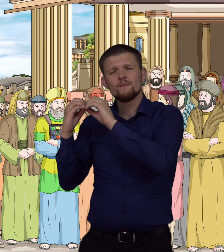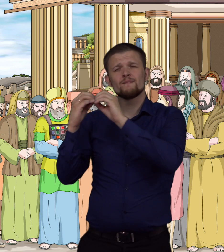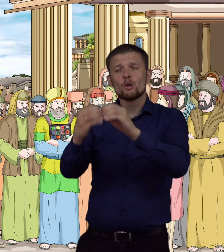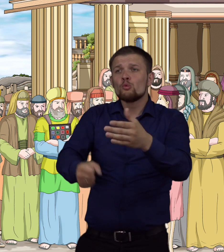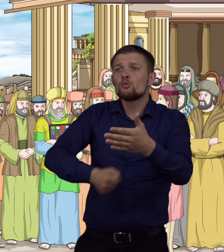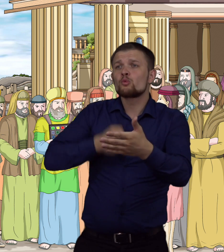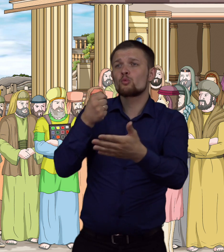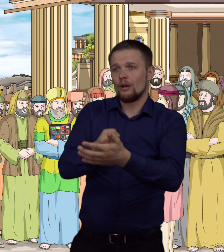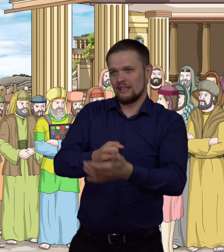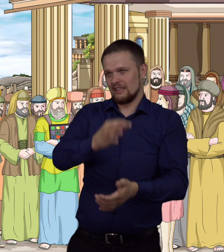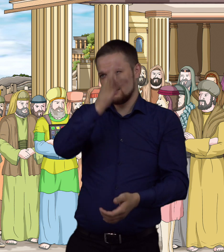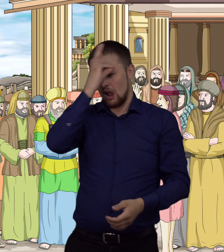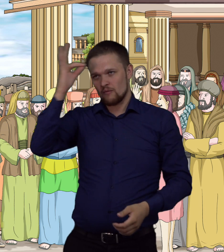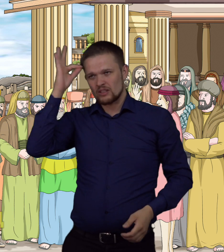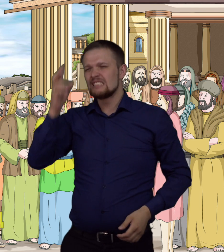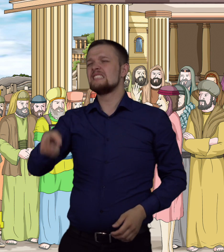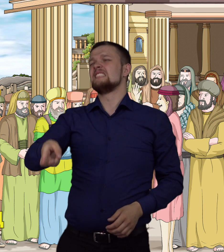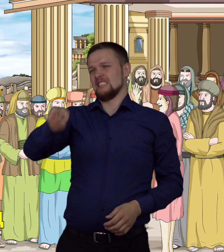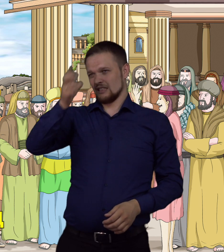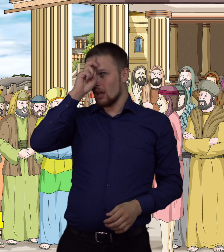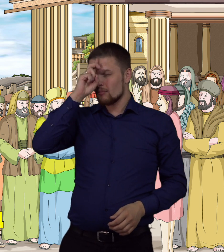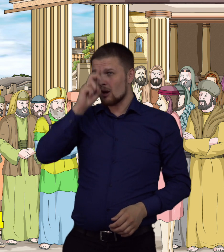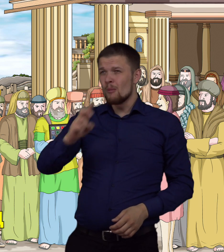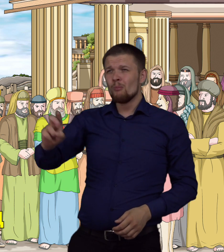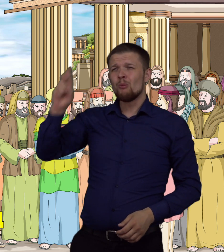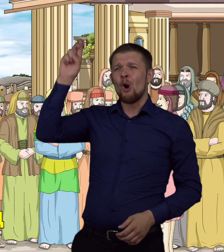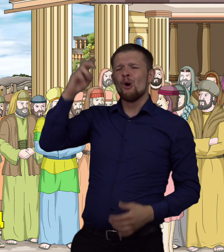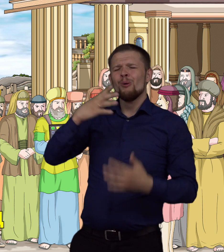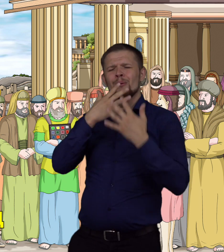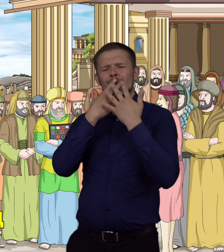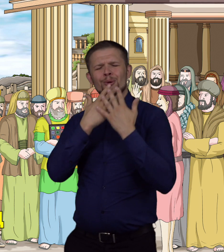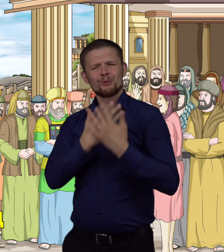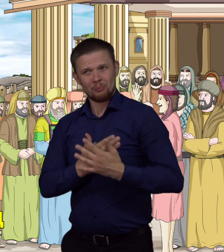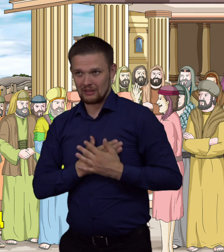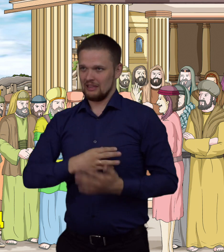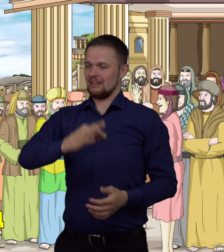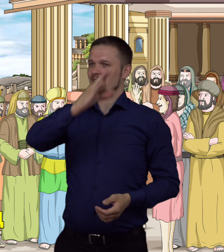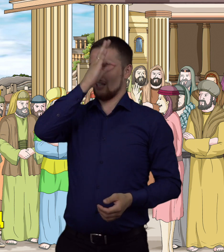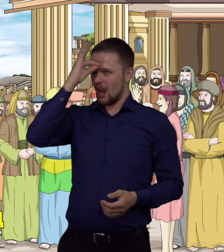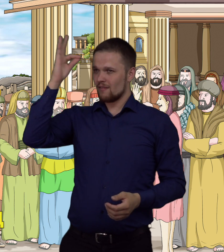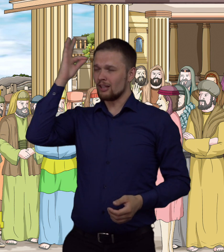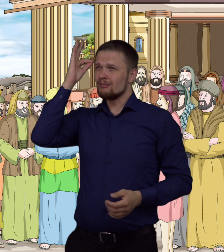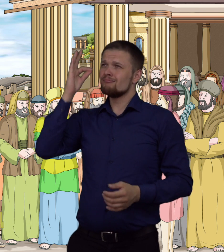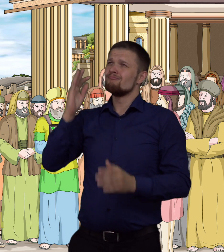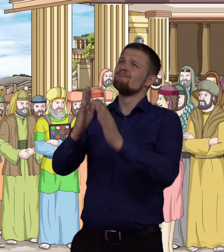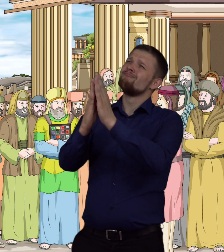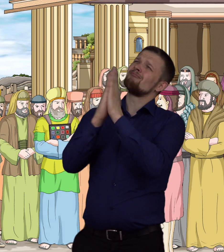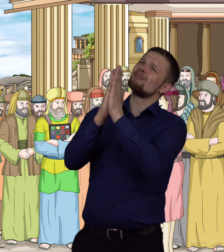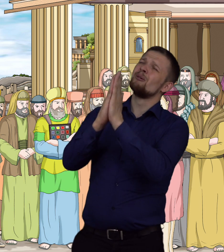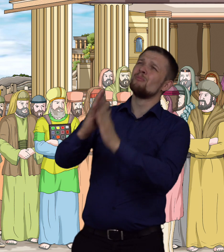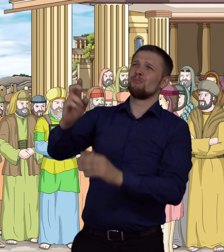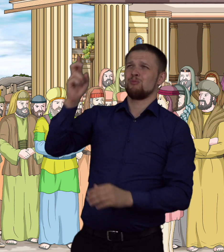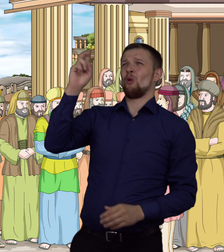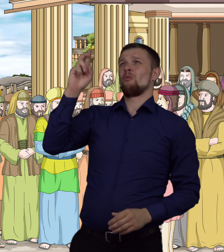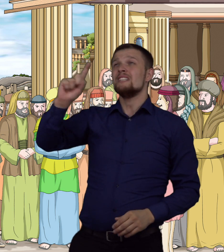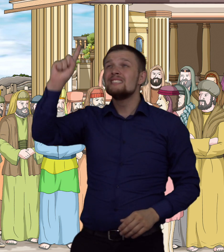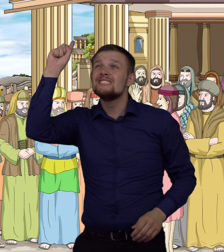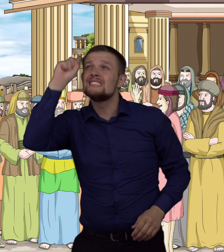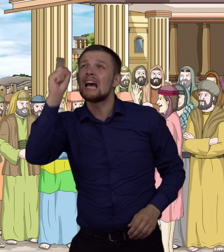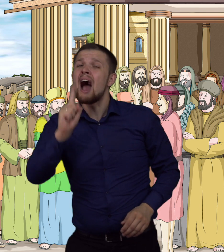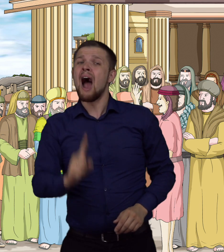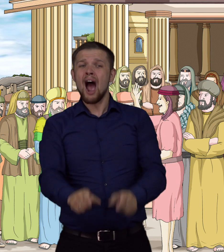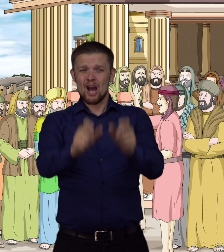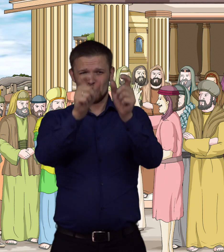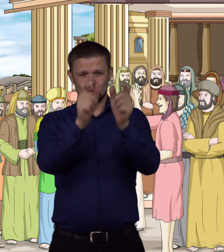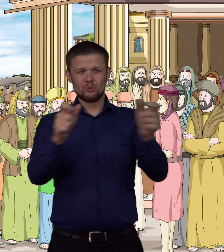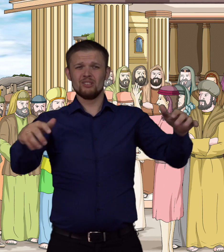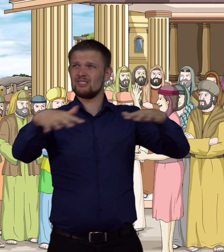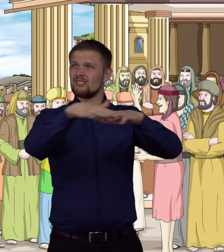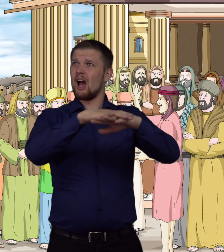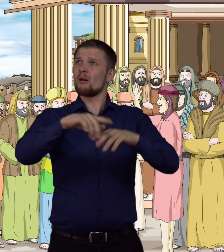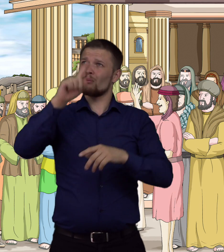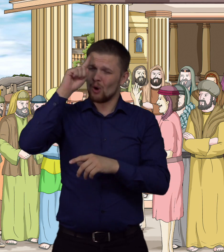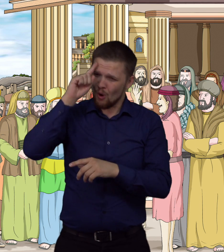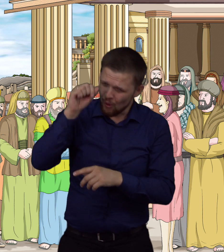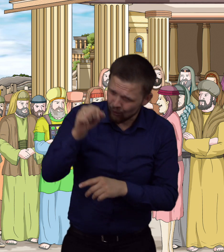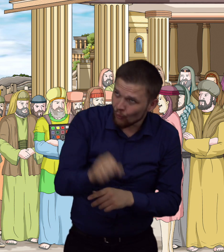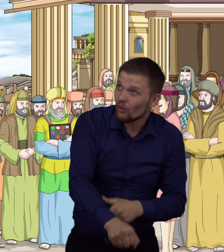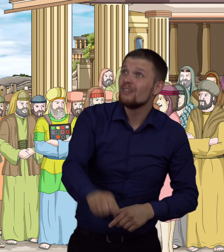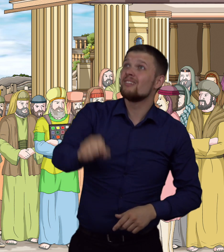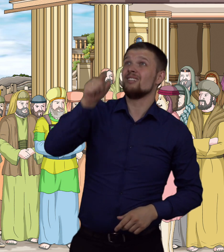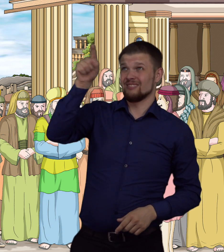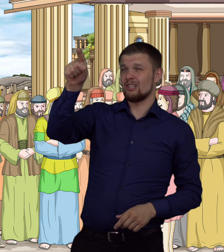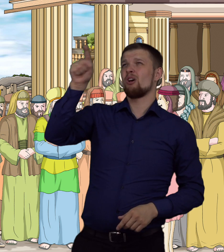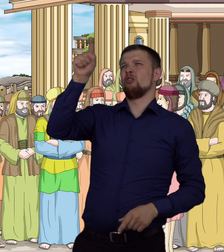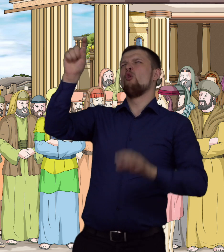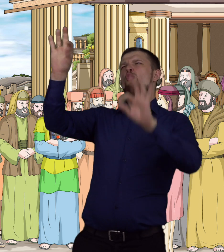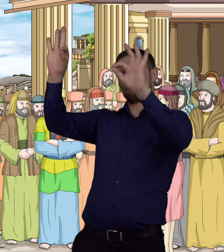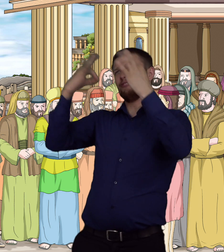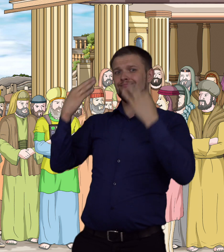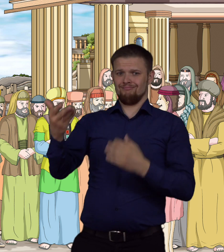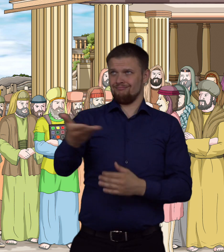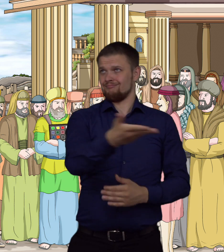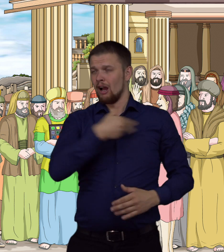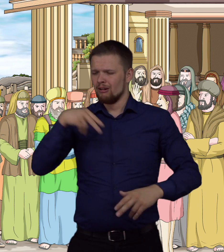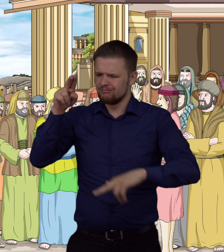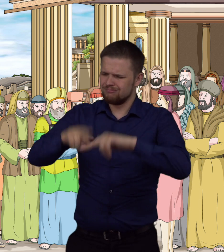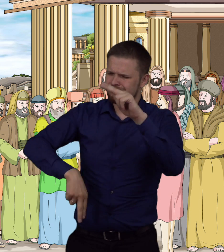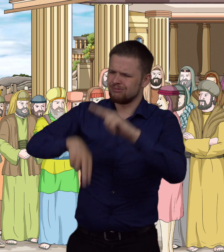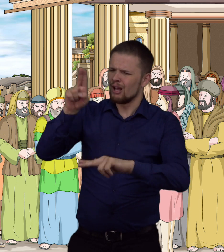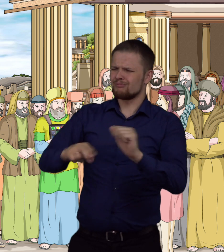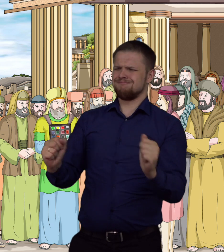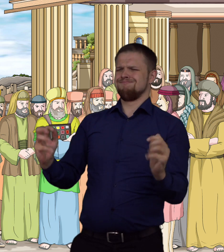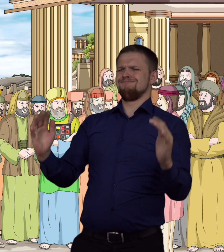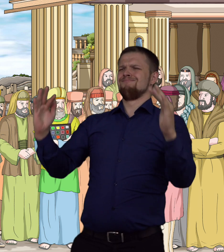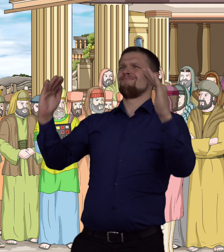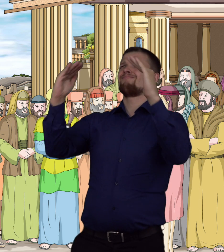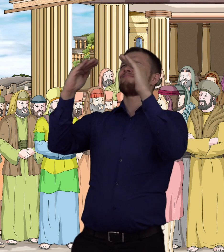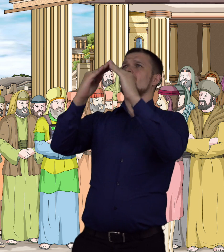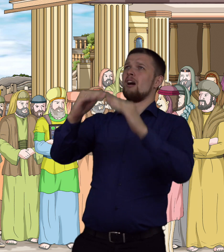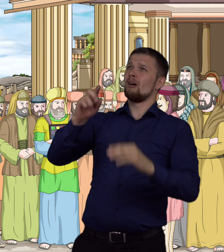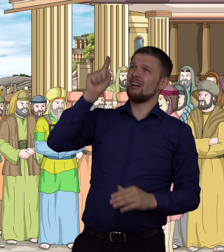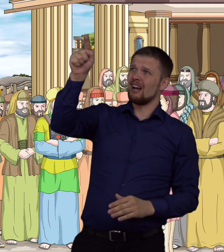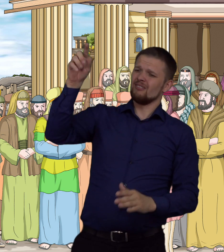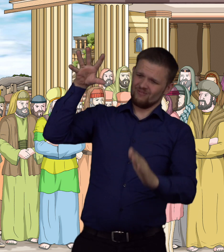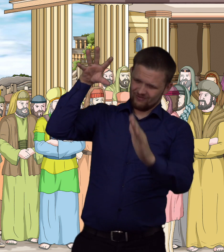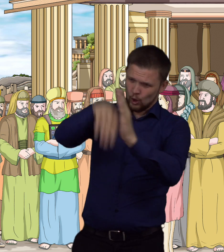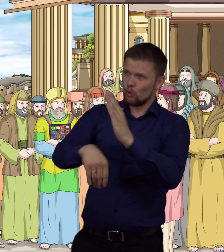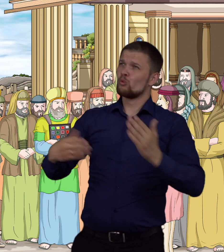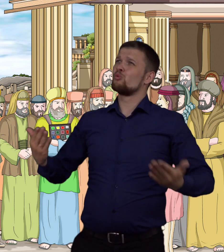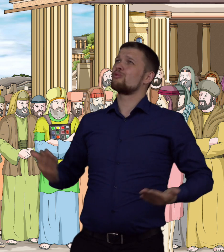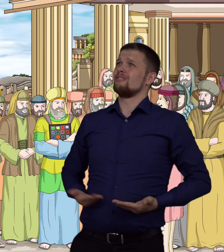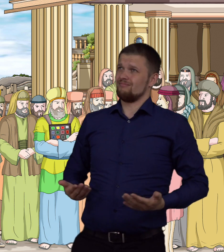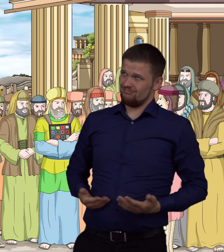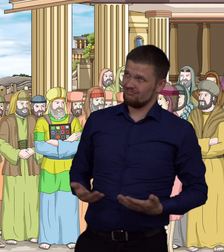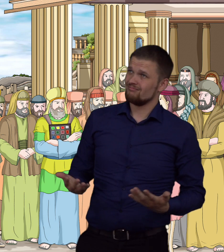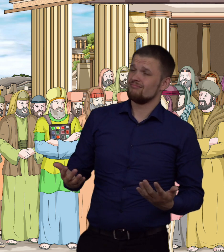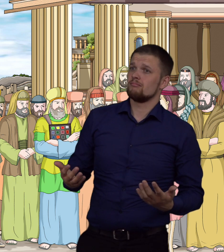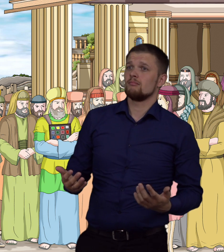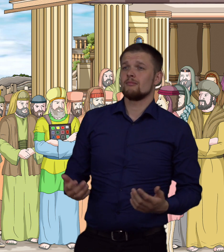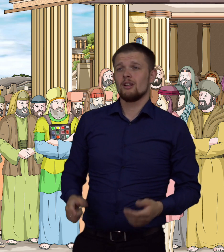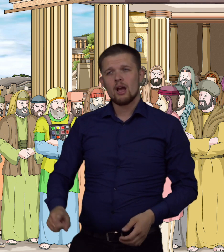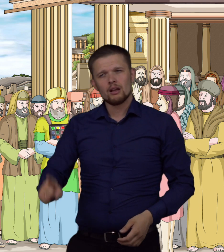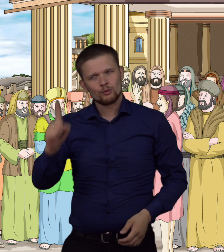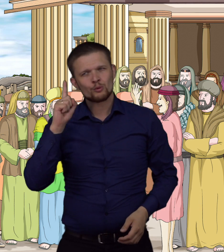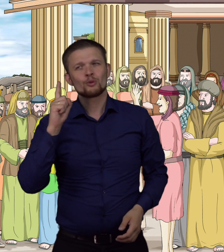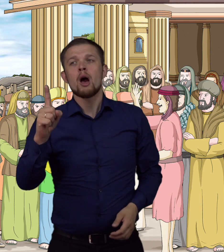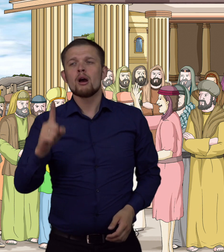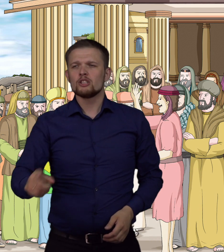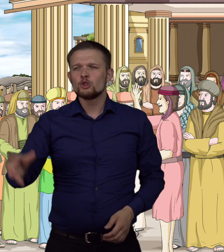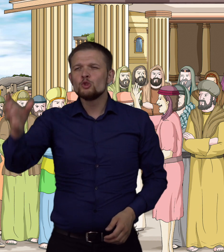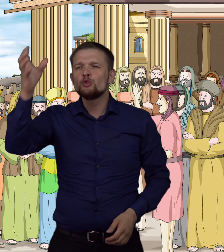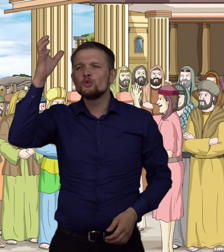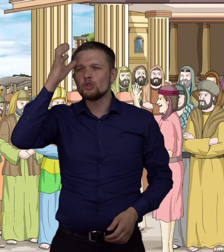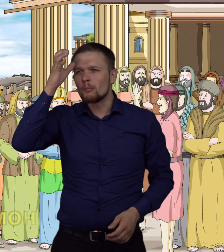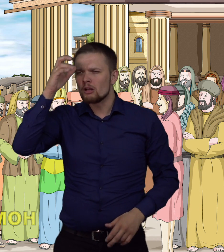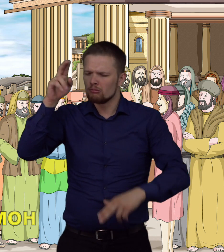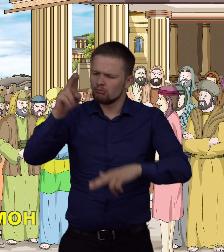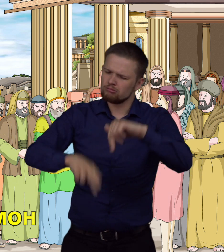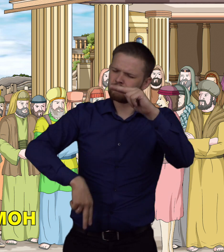It remained until the time of David, who found favor in the sight of God and asked to provide a dwelling place for the God of Jacob.